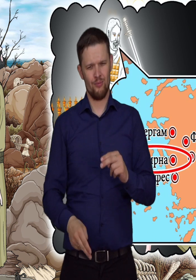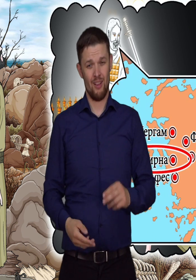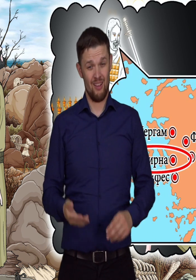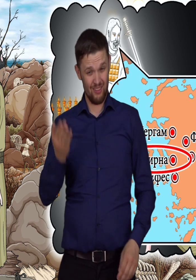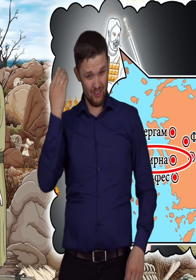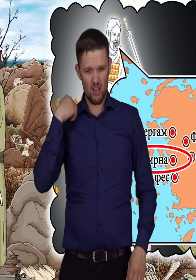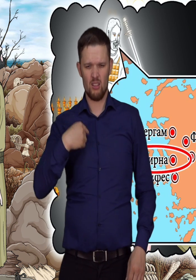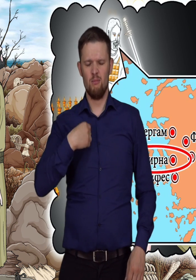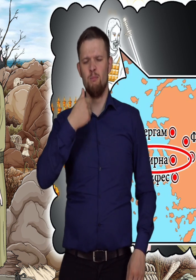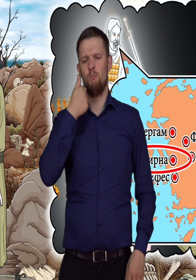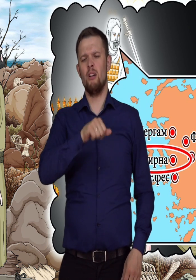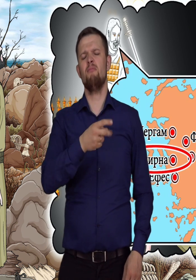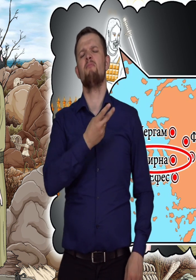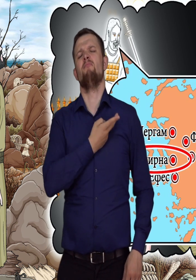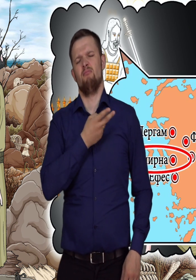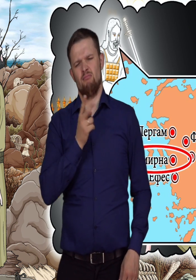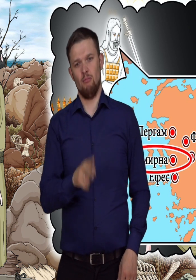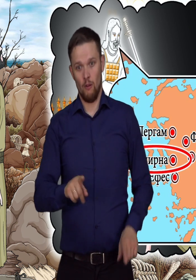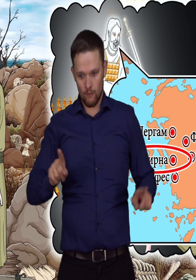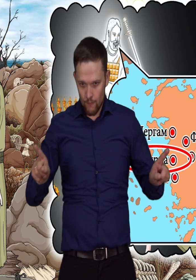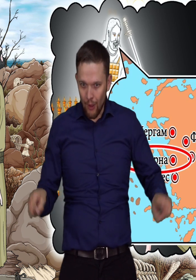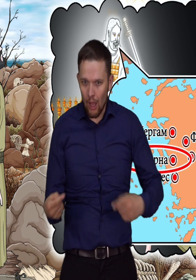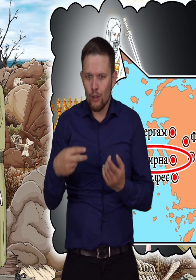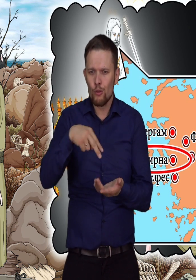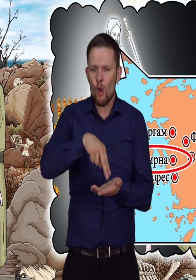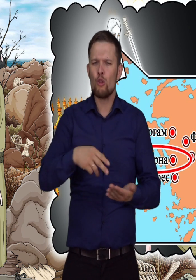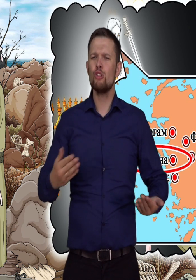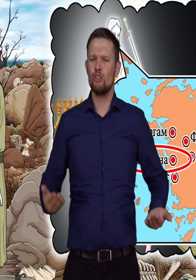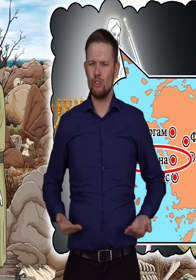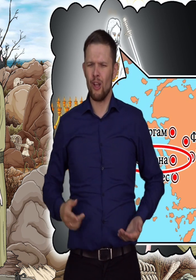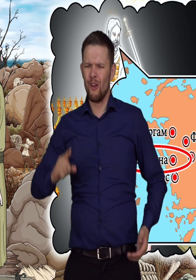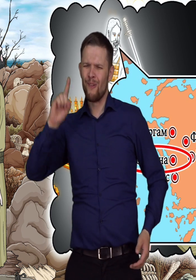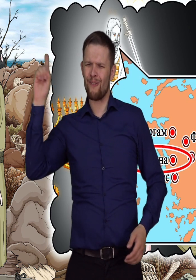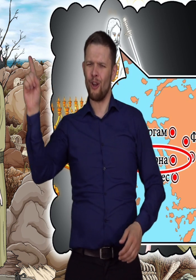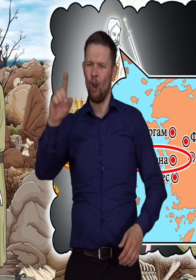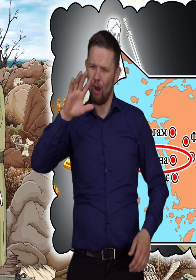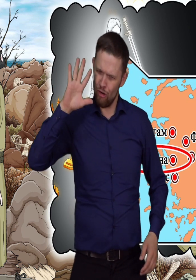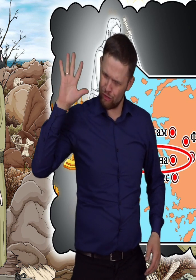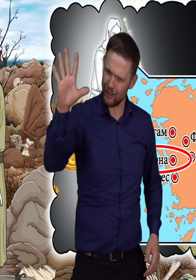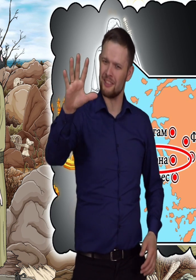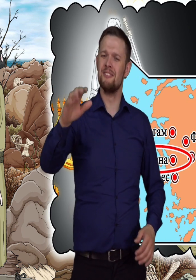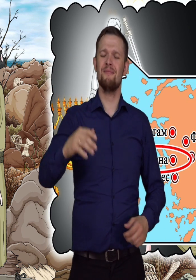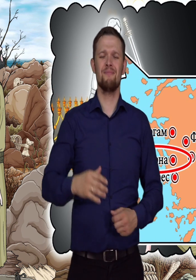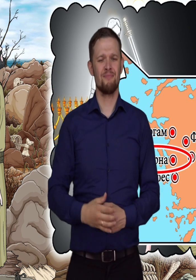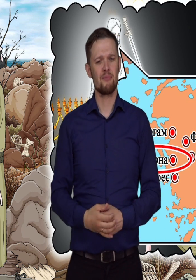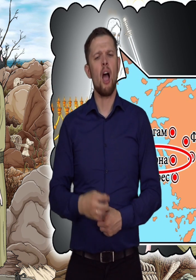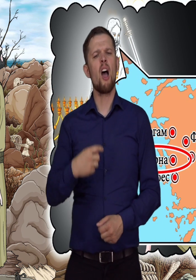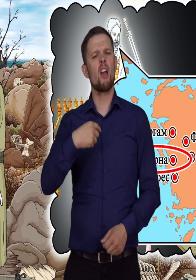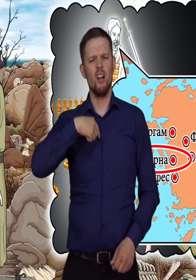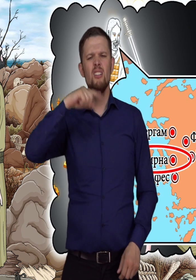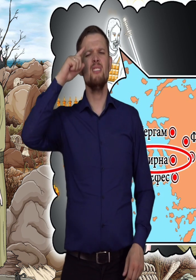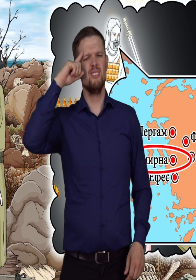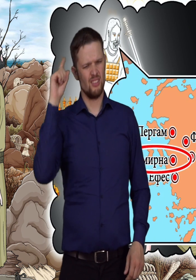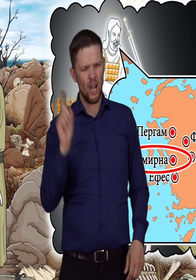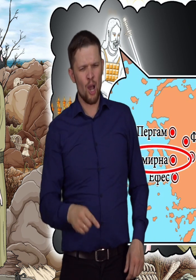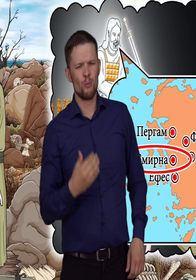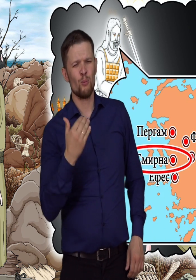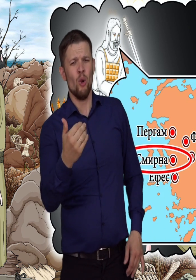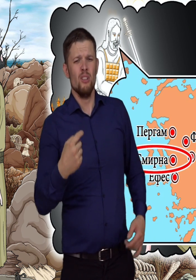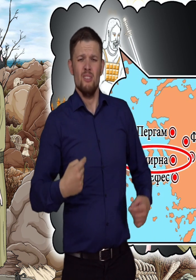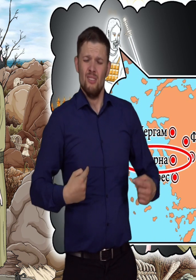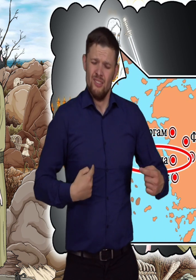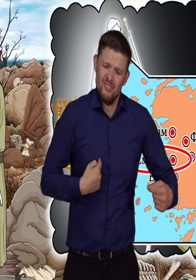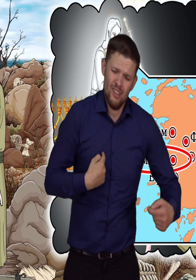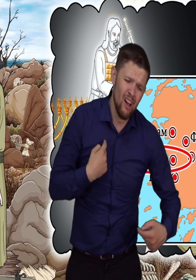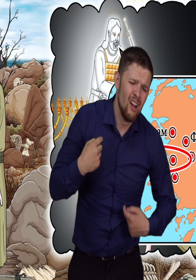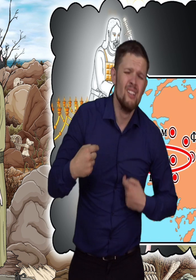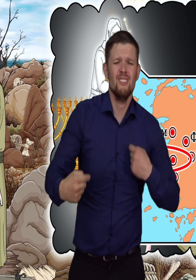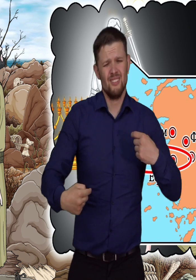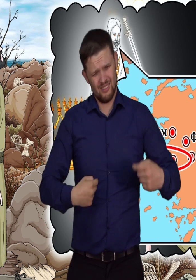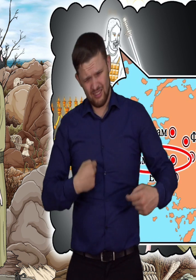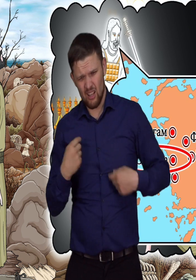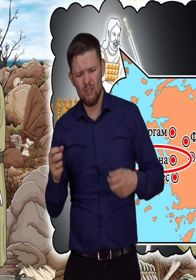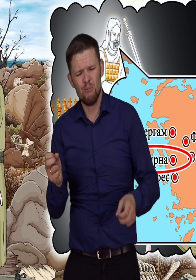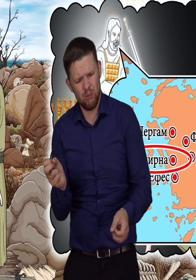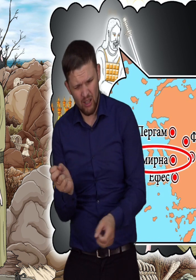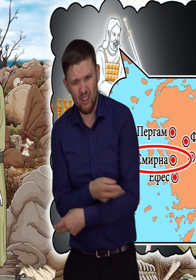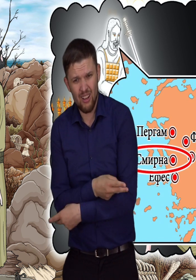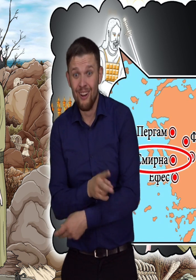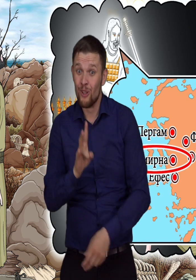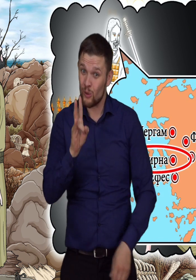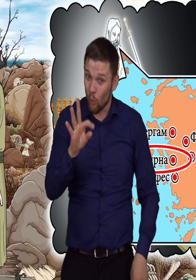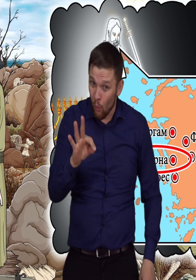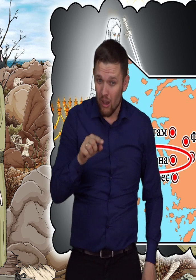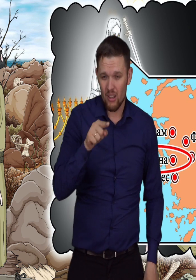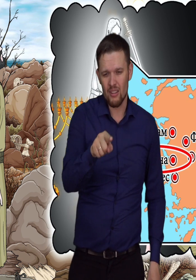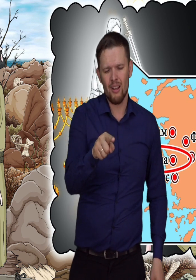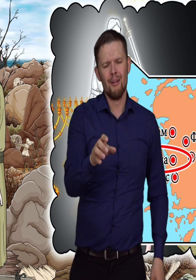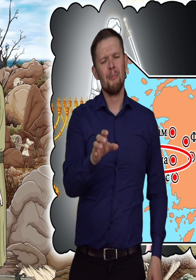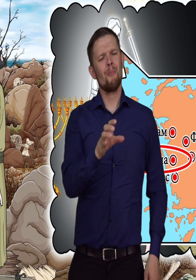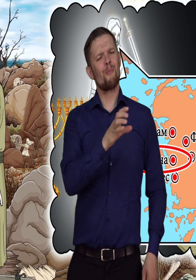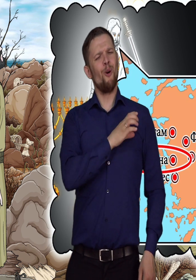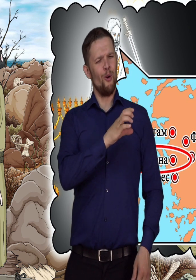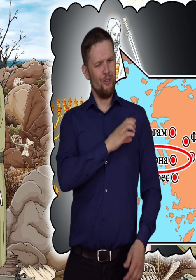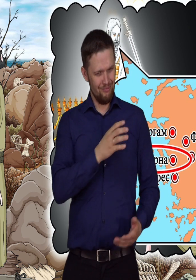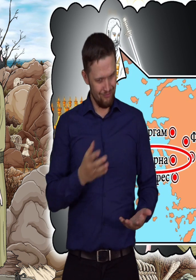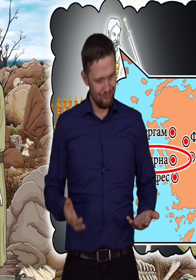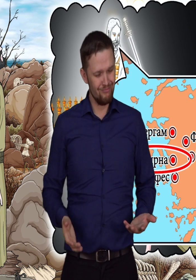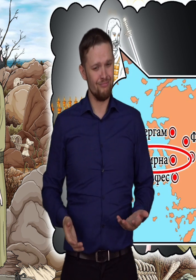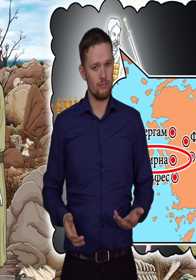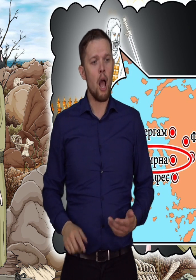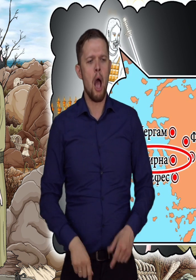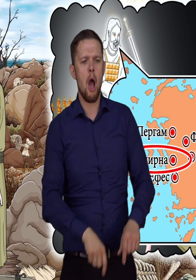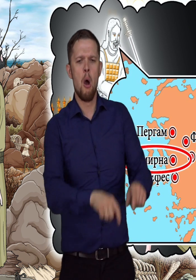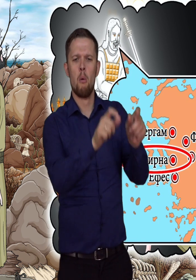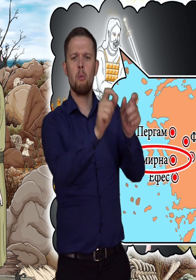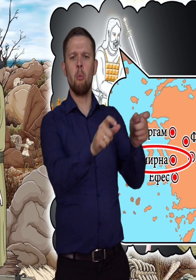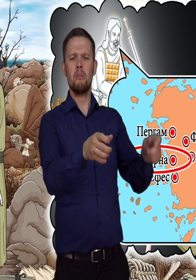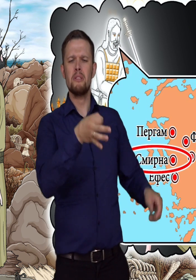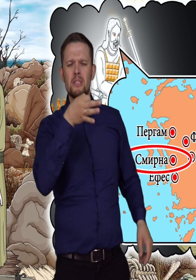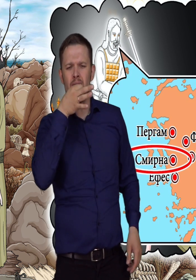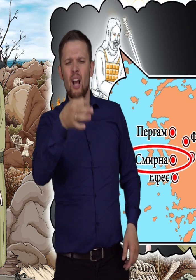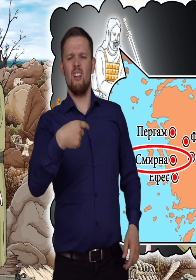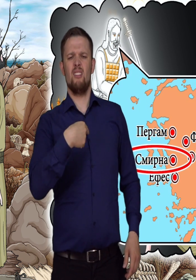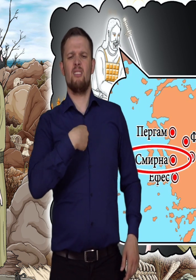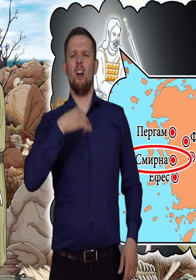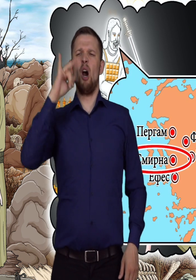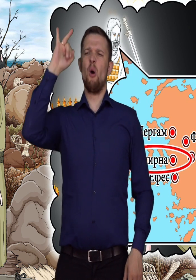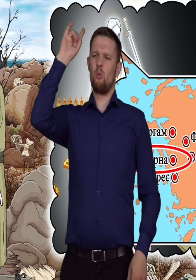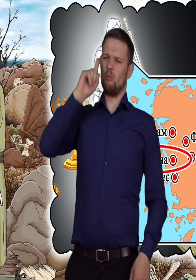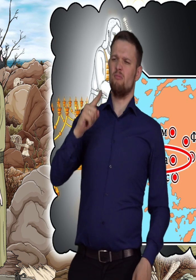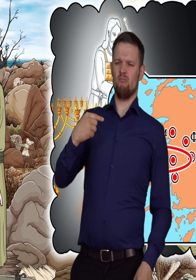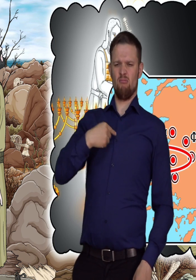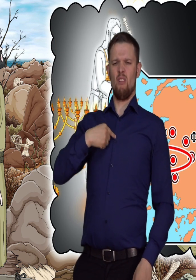I know your affliction and your poverty—though you are rich!